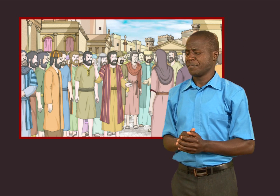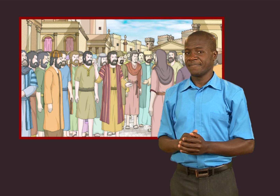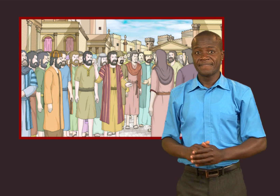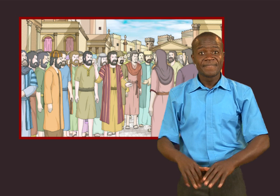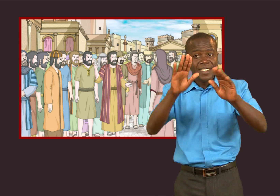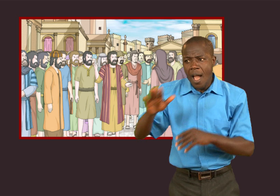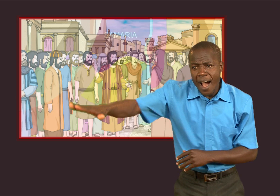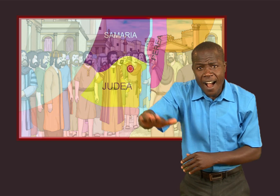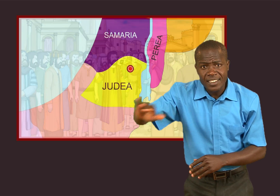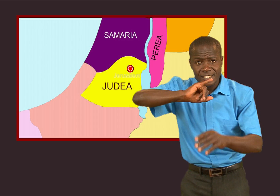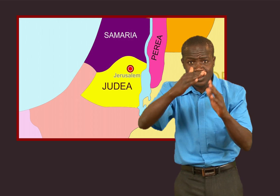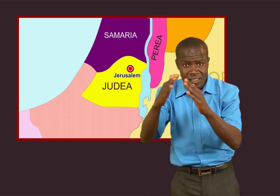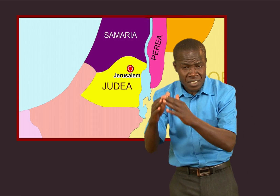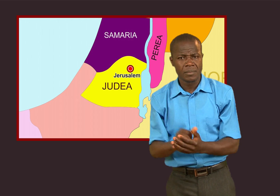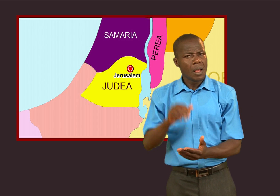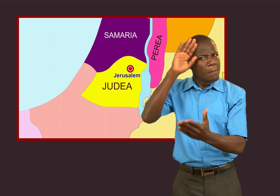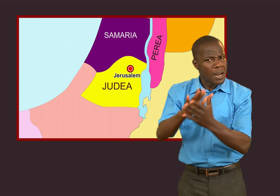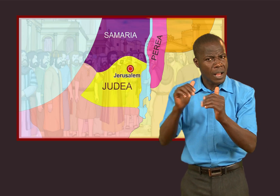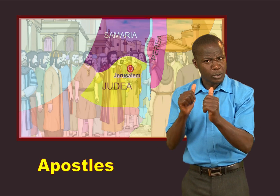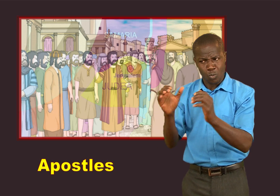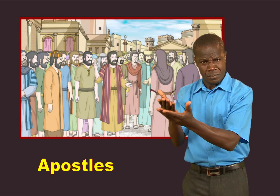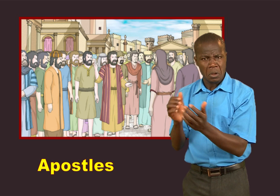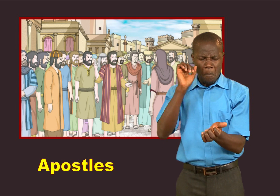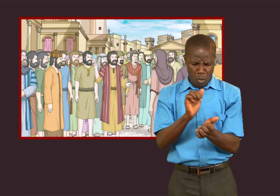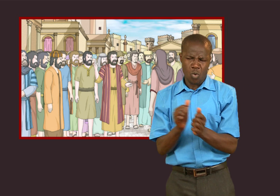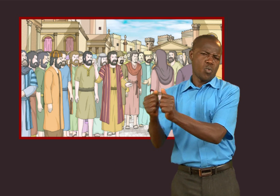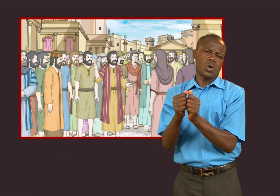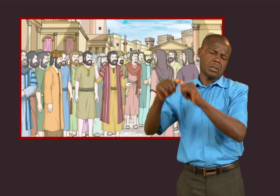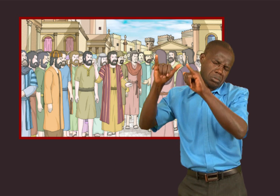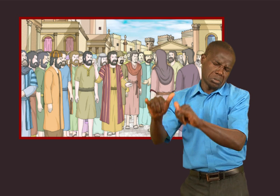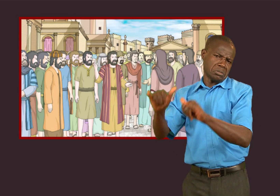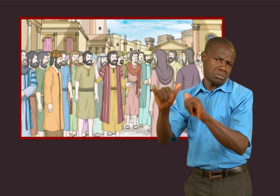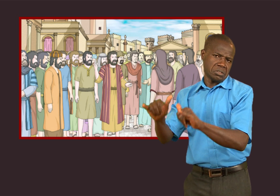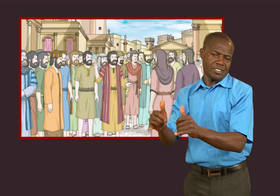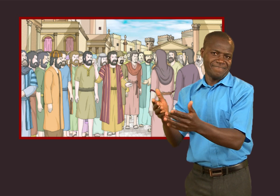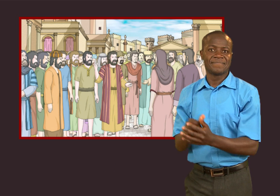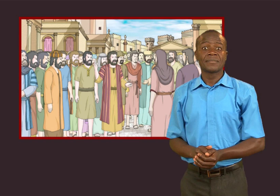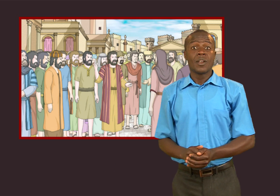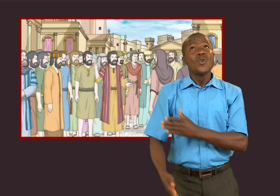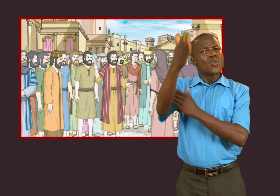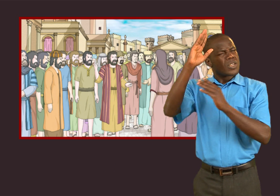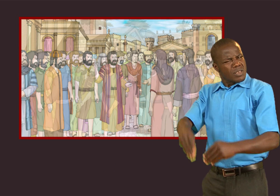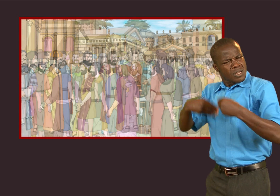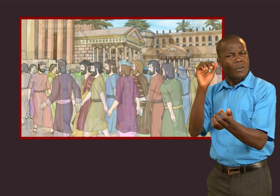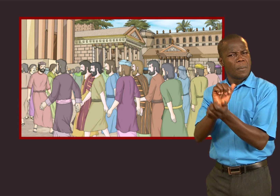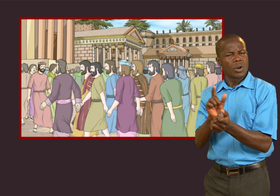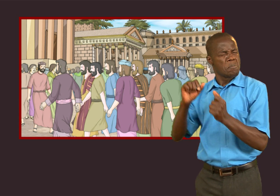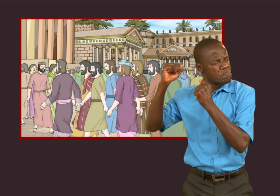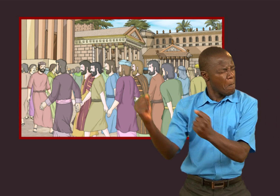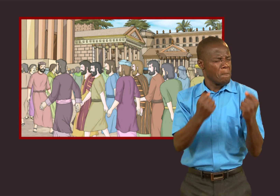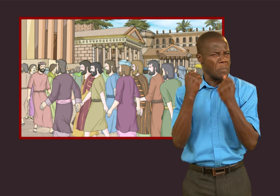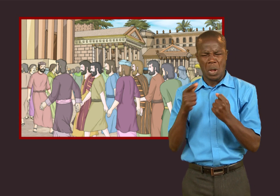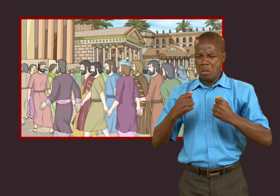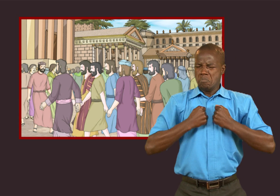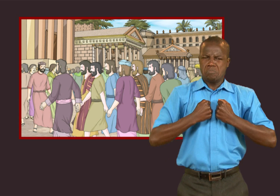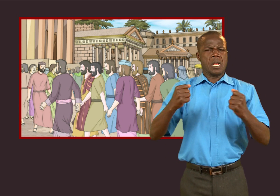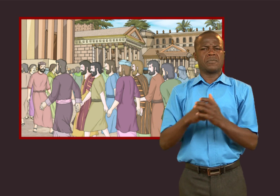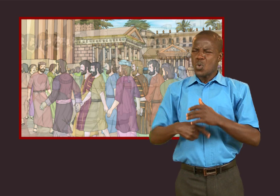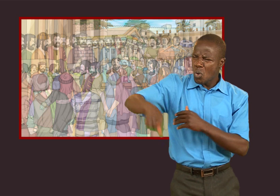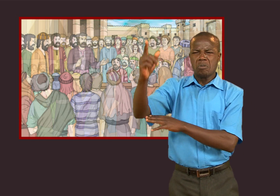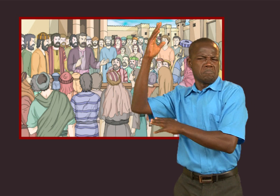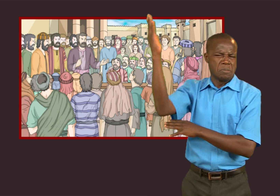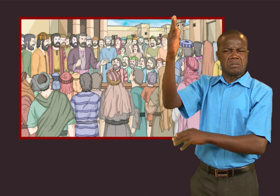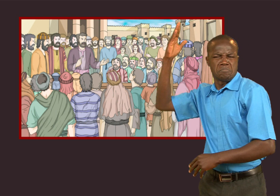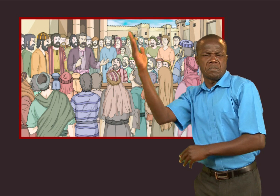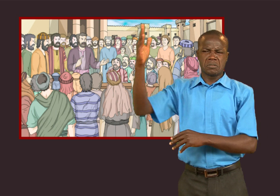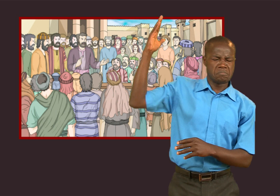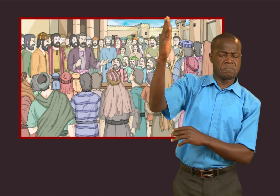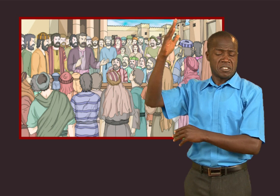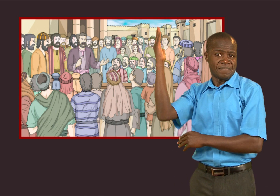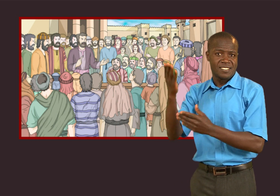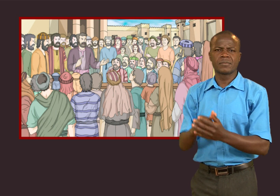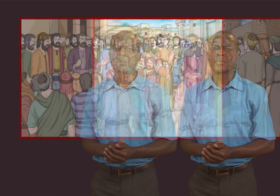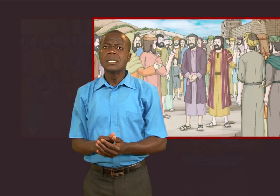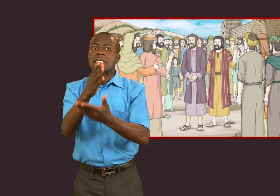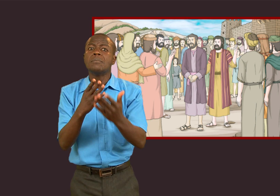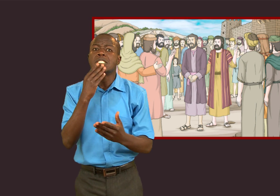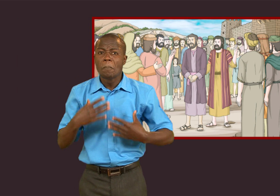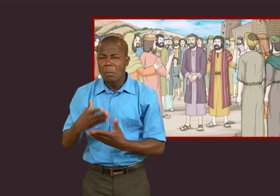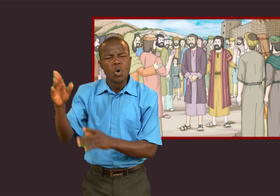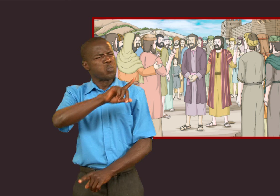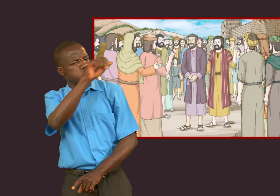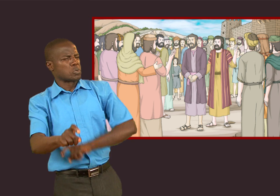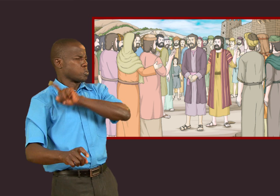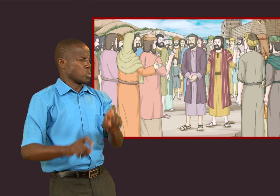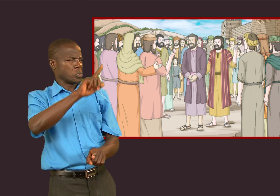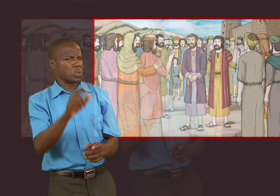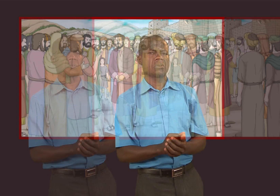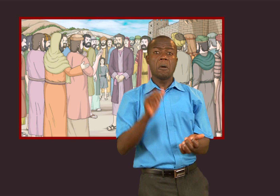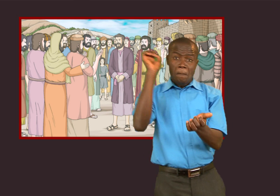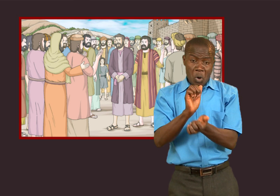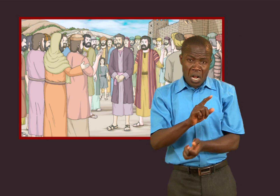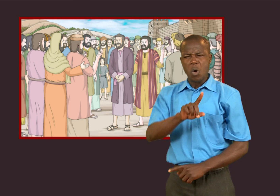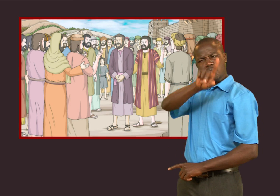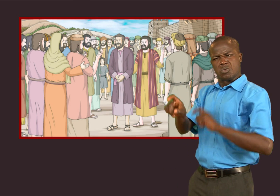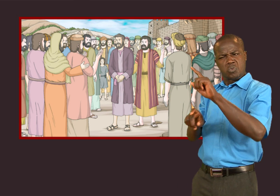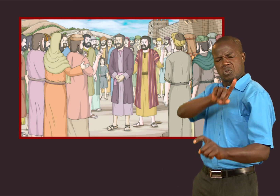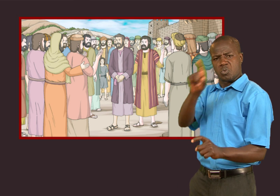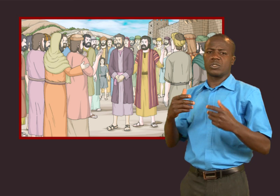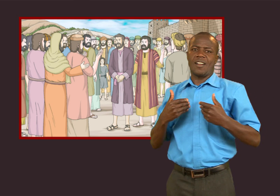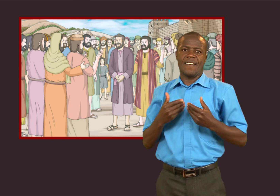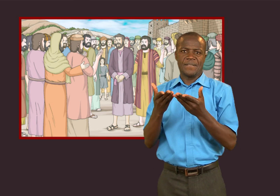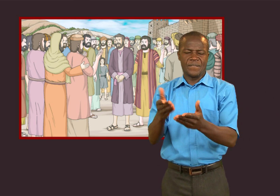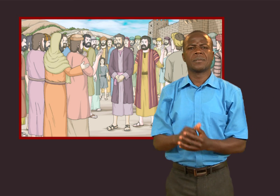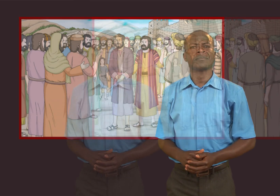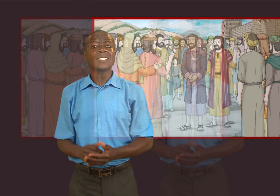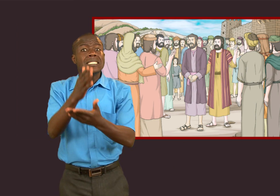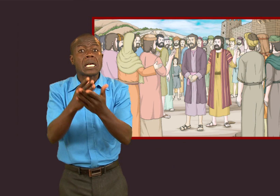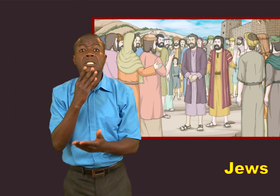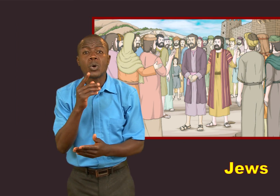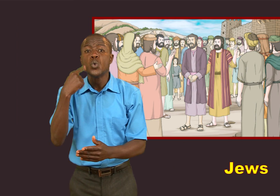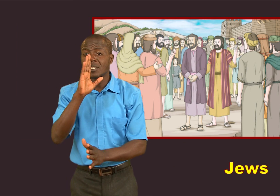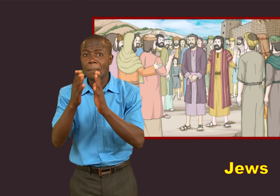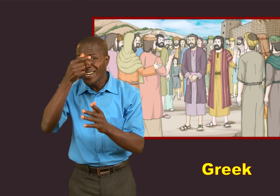So Saul stayed with them, moving about freely in Jerusalem and speaking boldly in the name of the Lord.